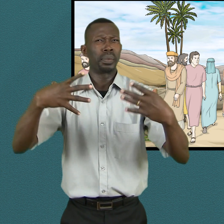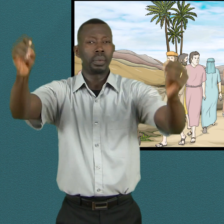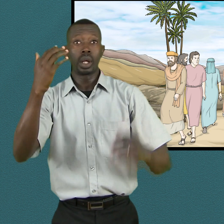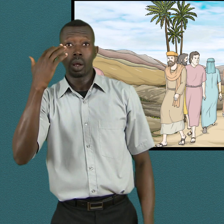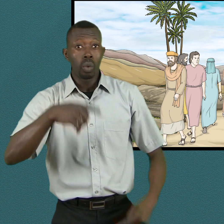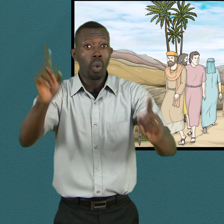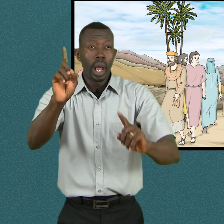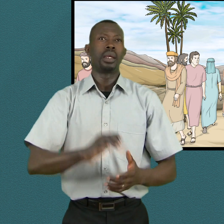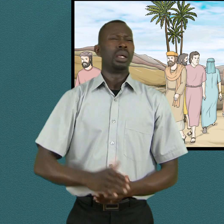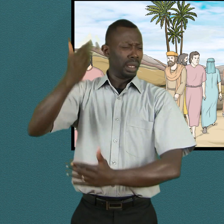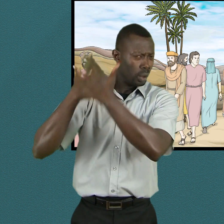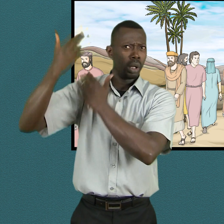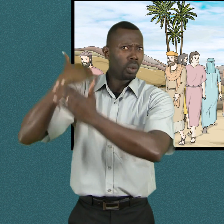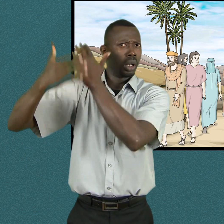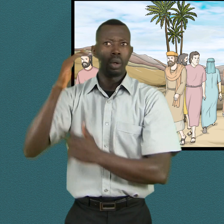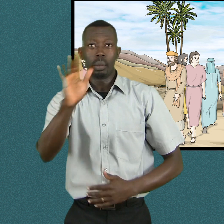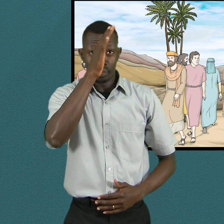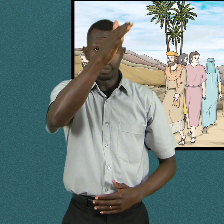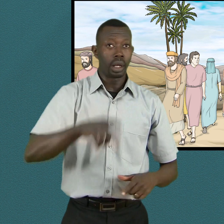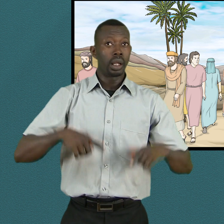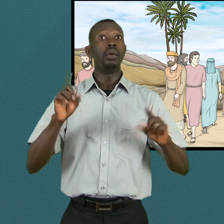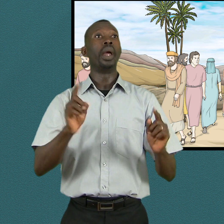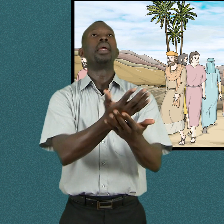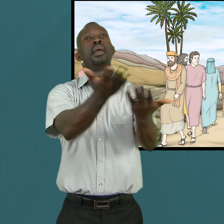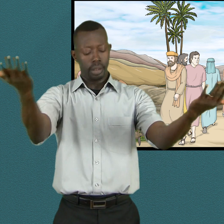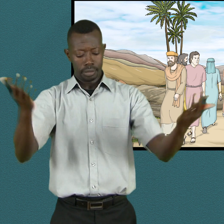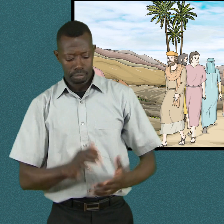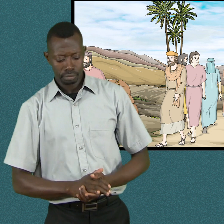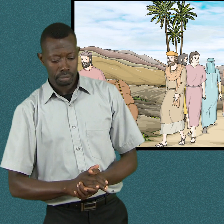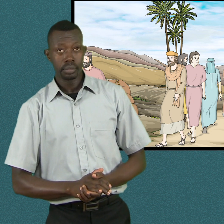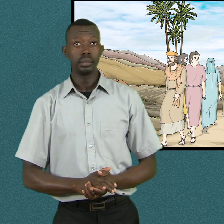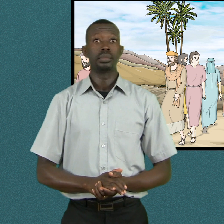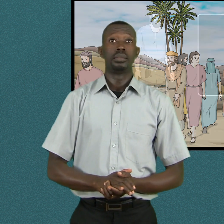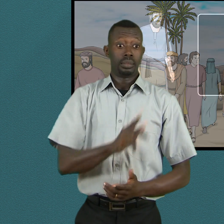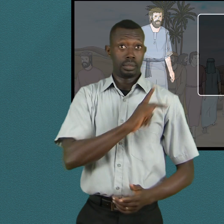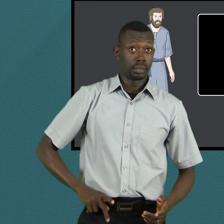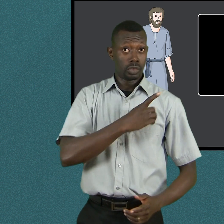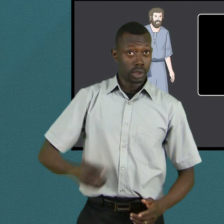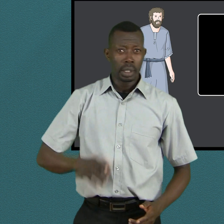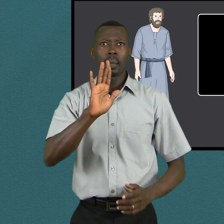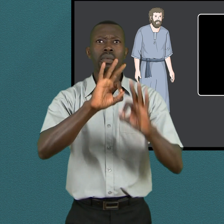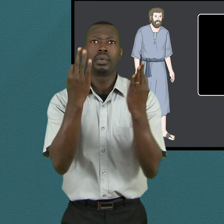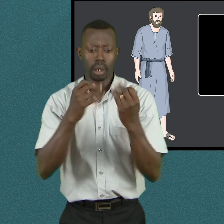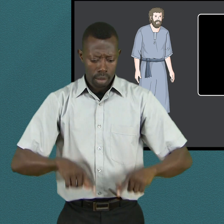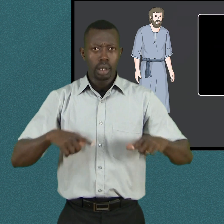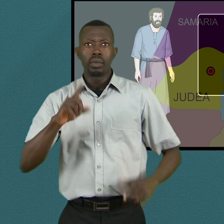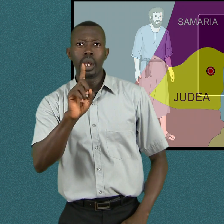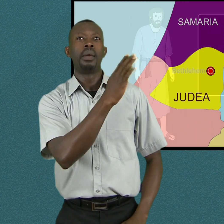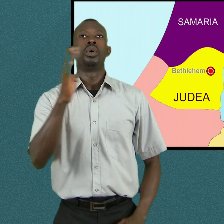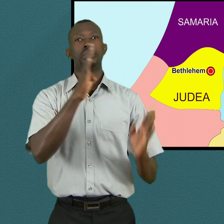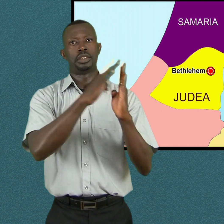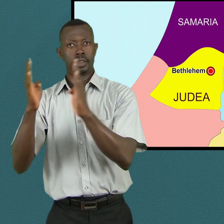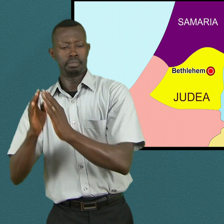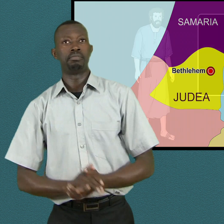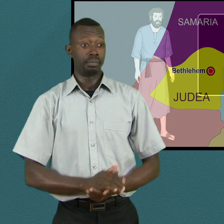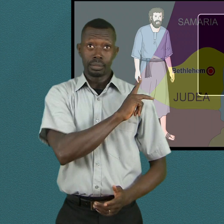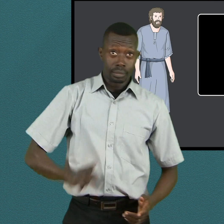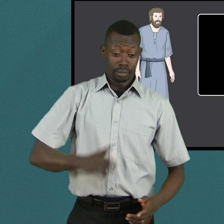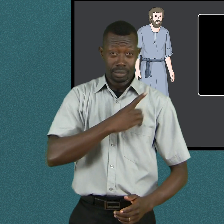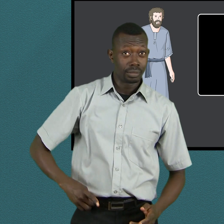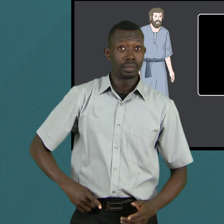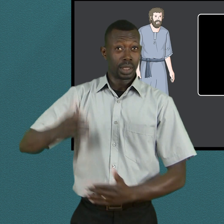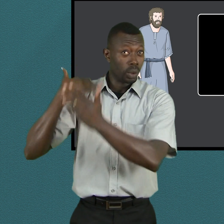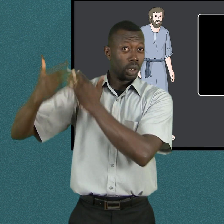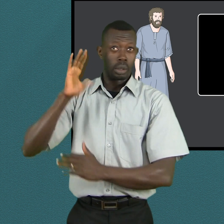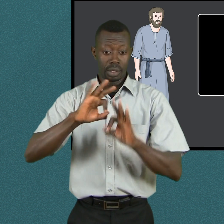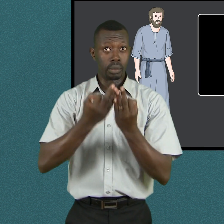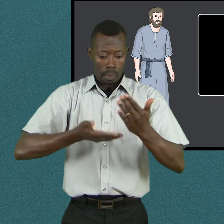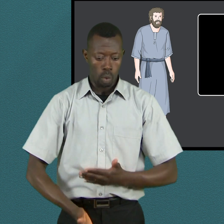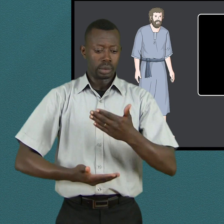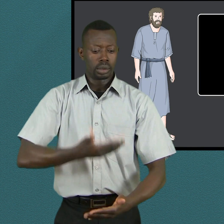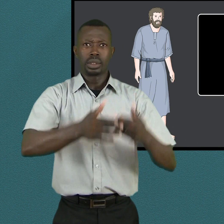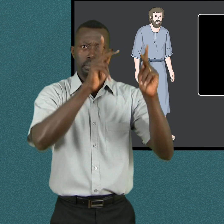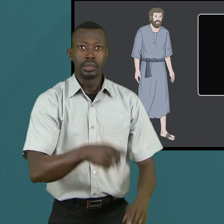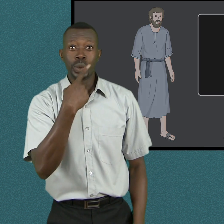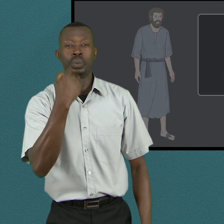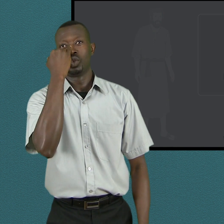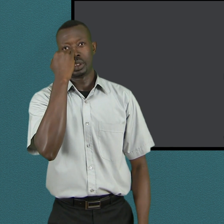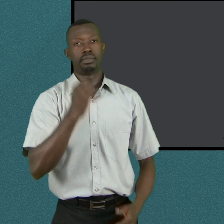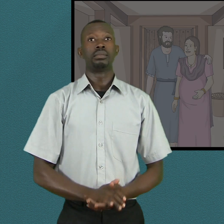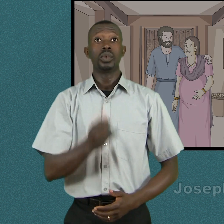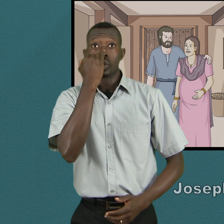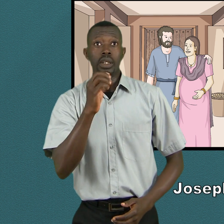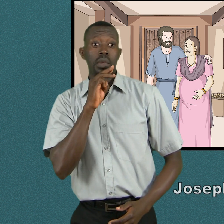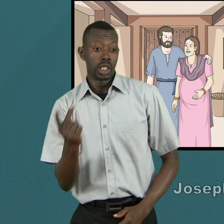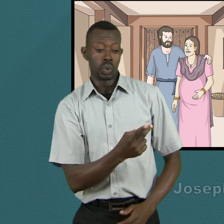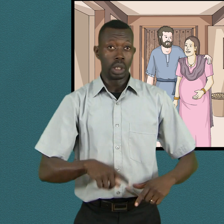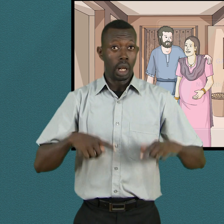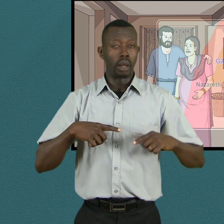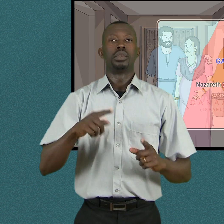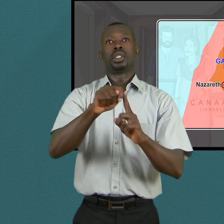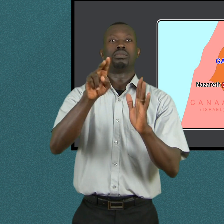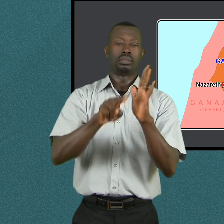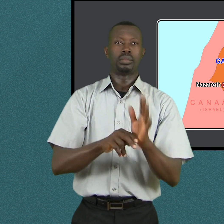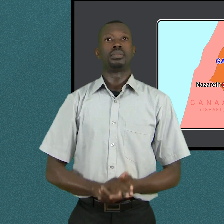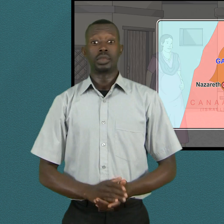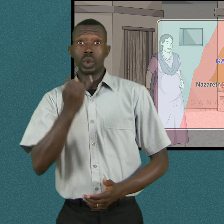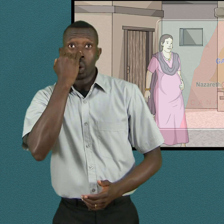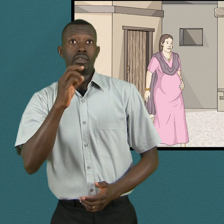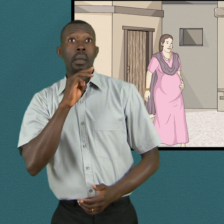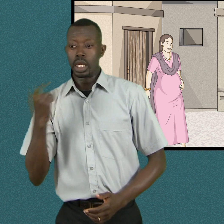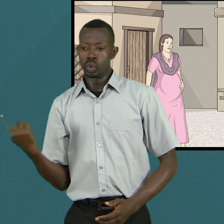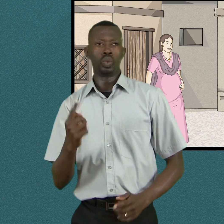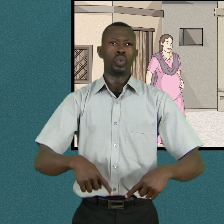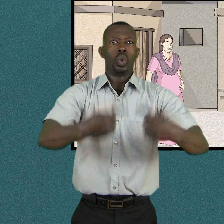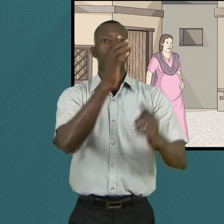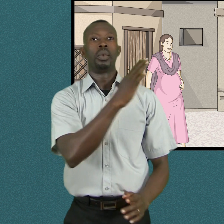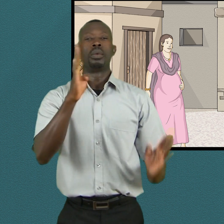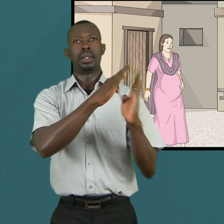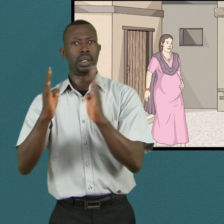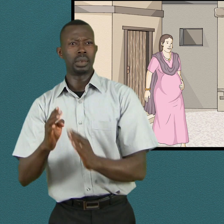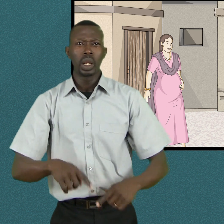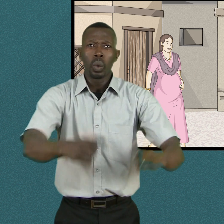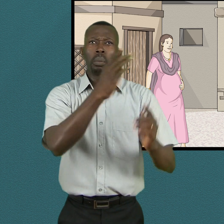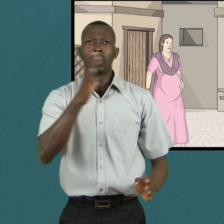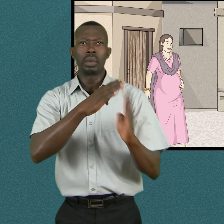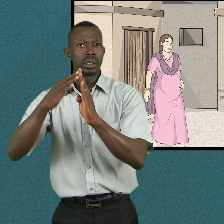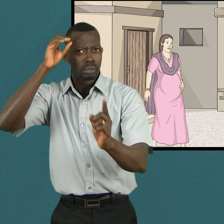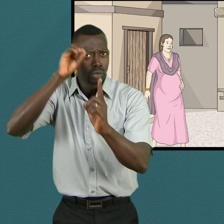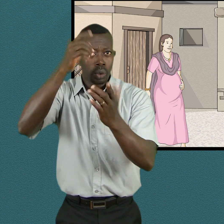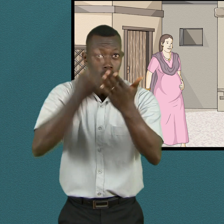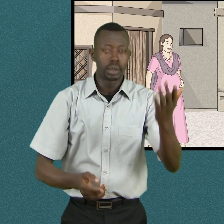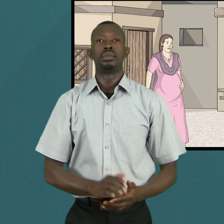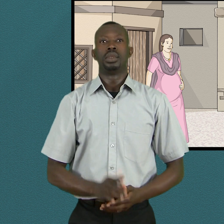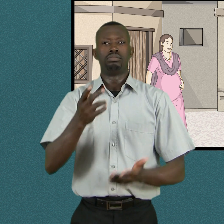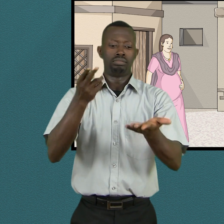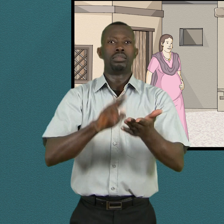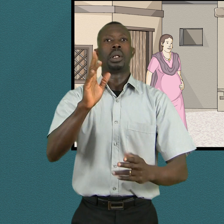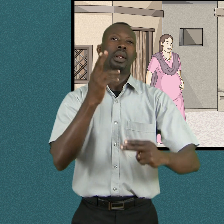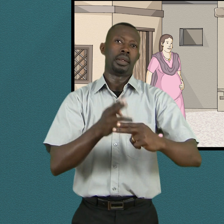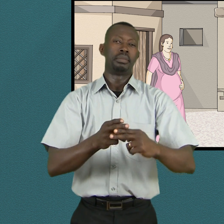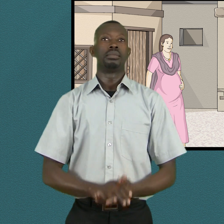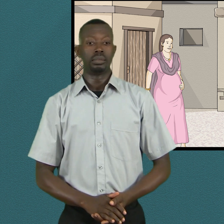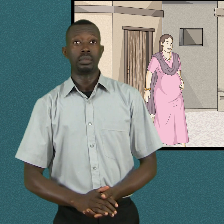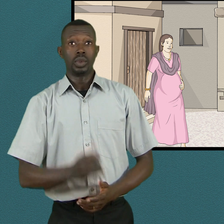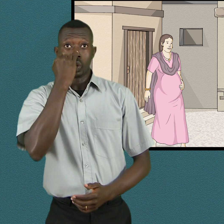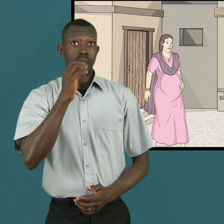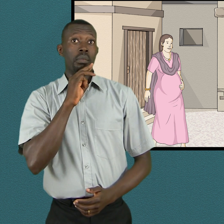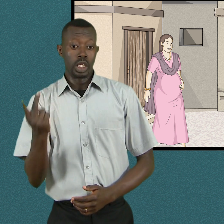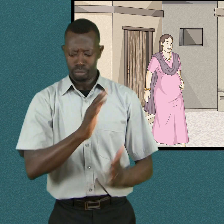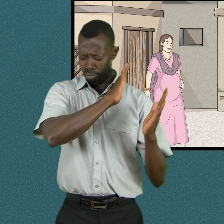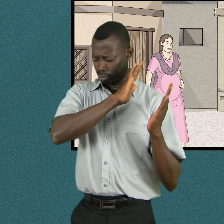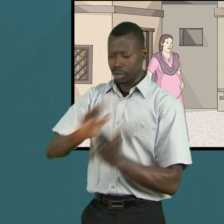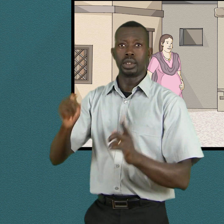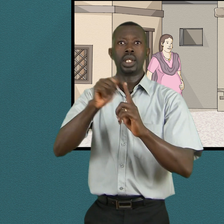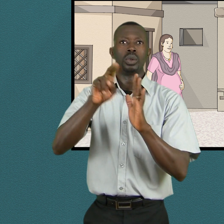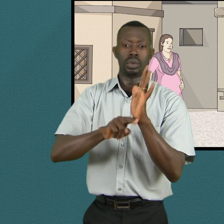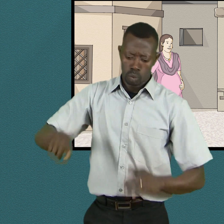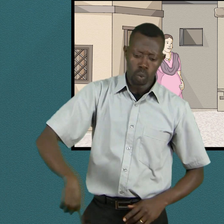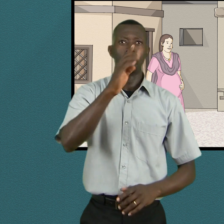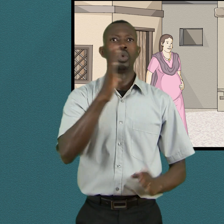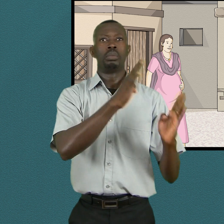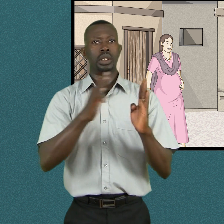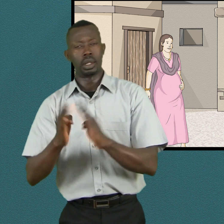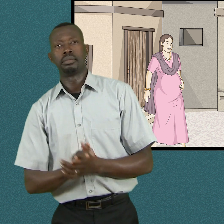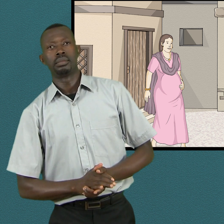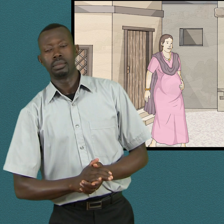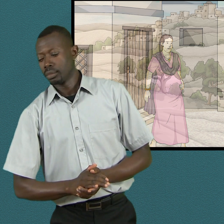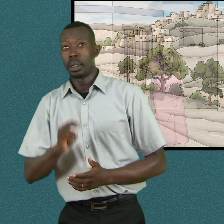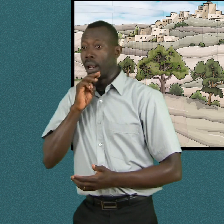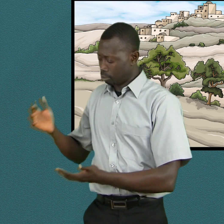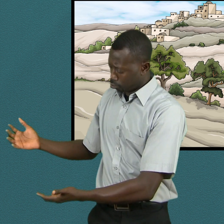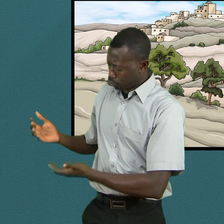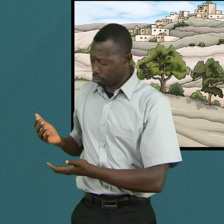So Joseph also went up from Nazareth in Galilee to Judea, to the city of David called Bethlehem, since he was from the house and line of David.